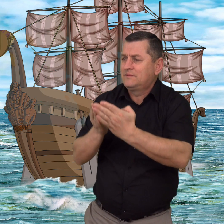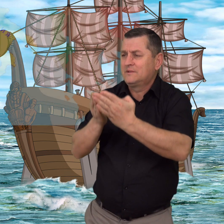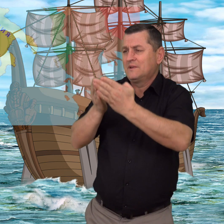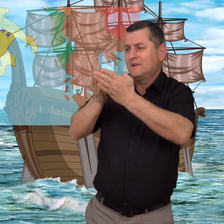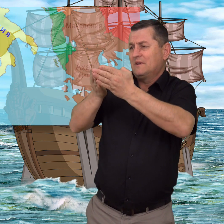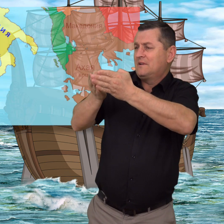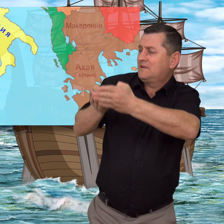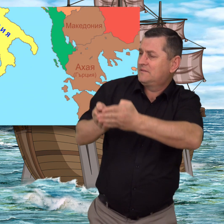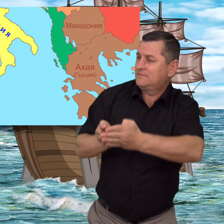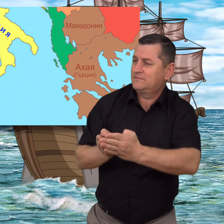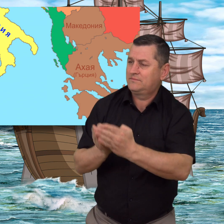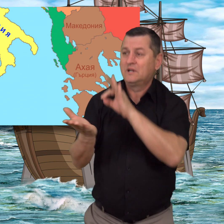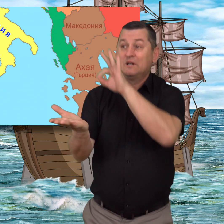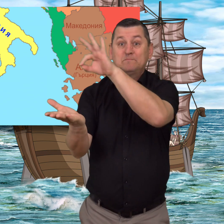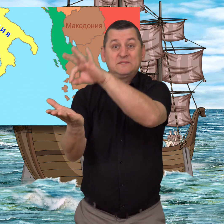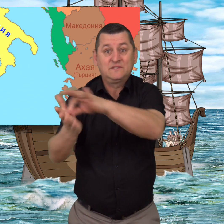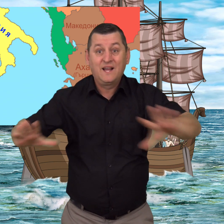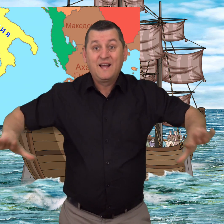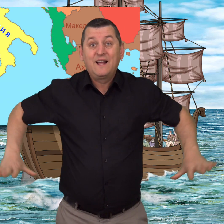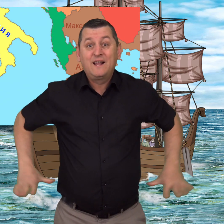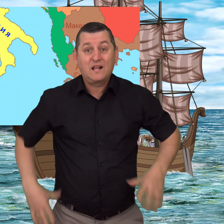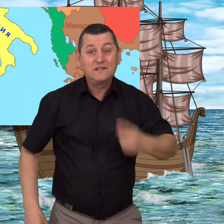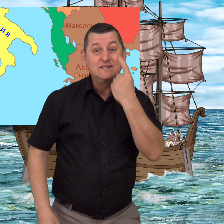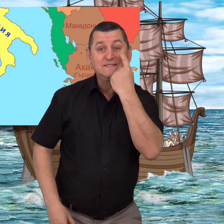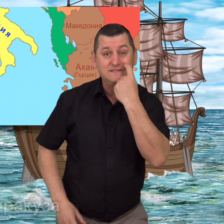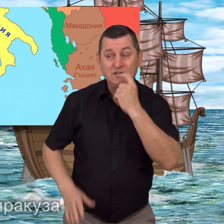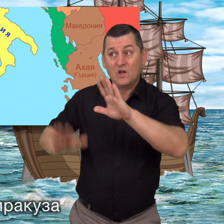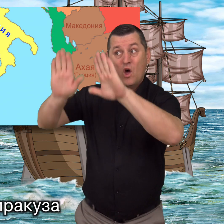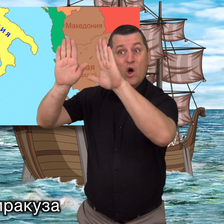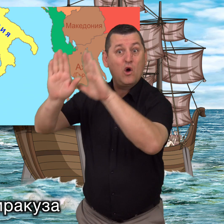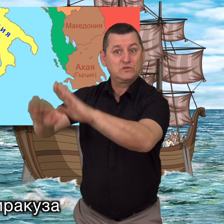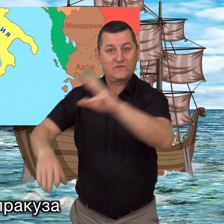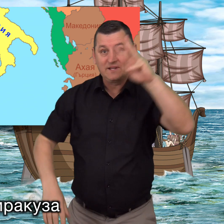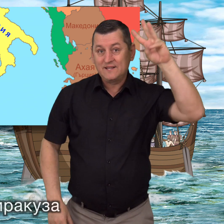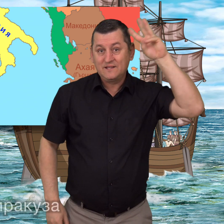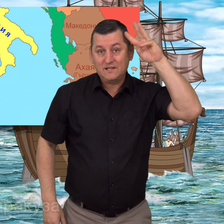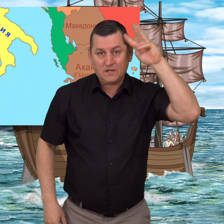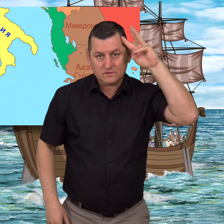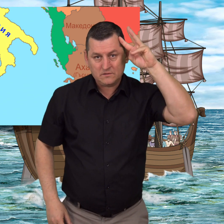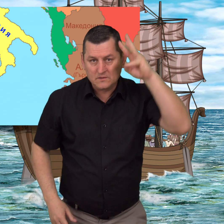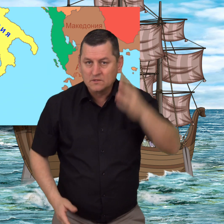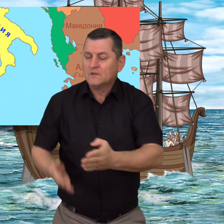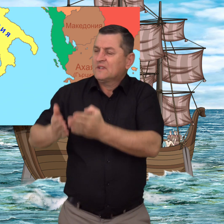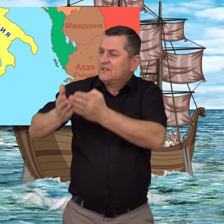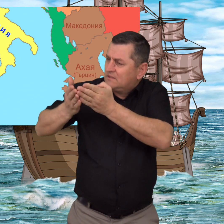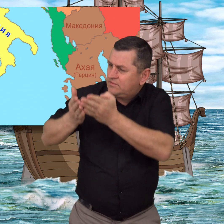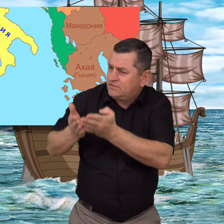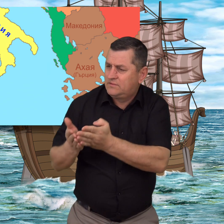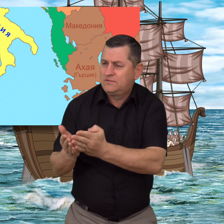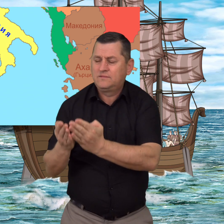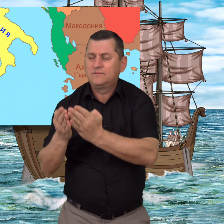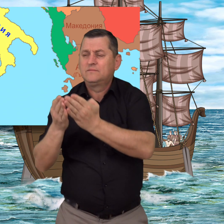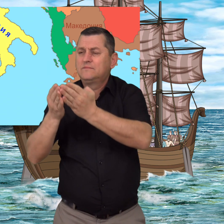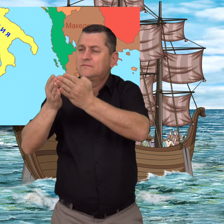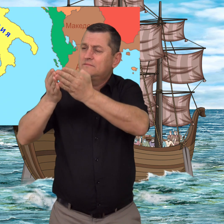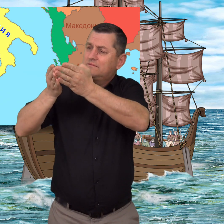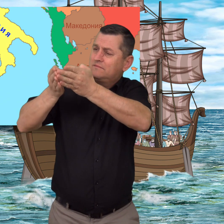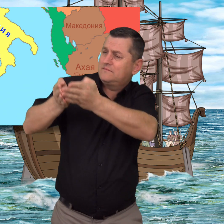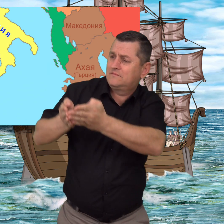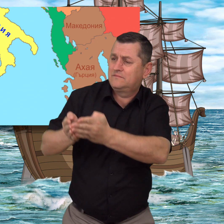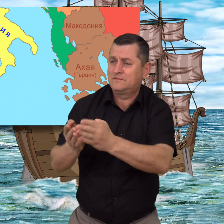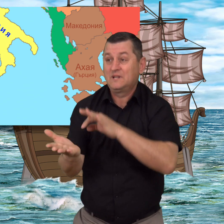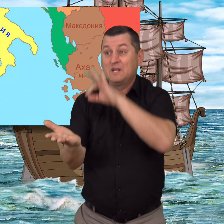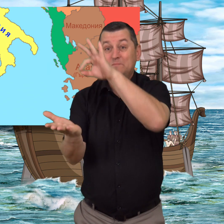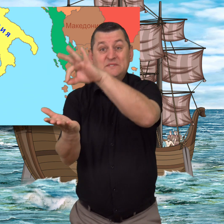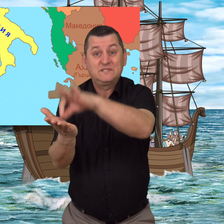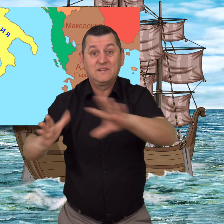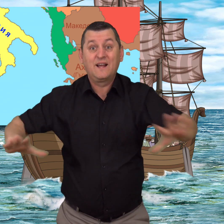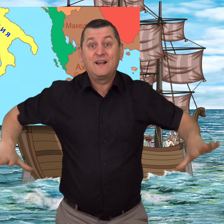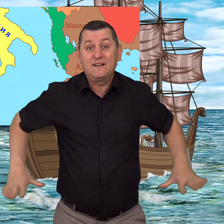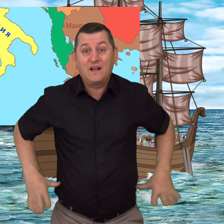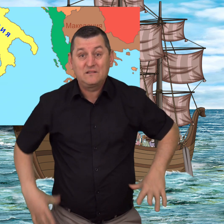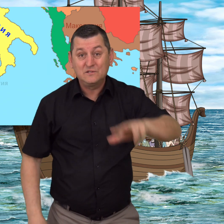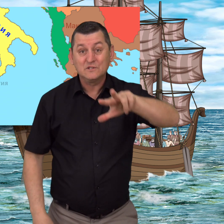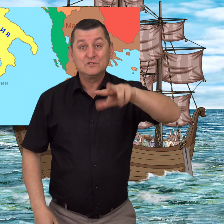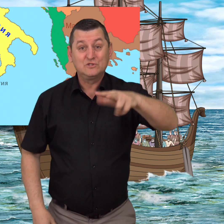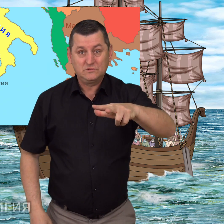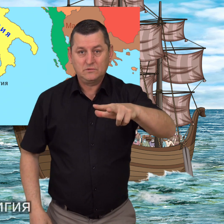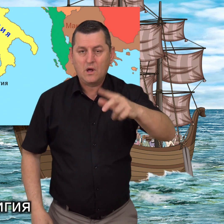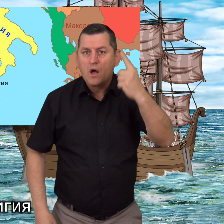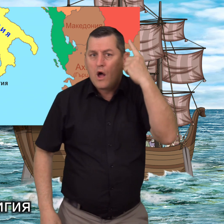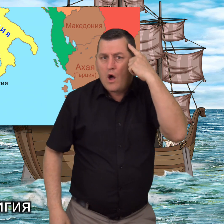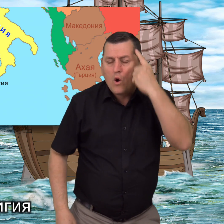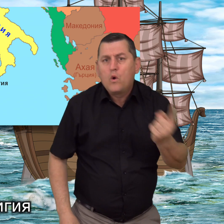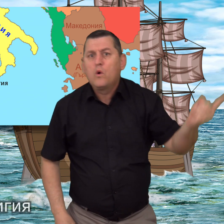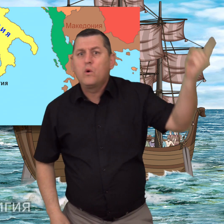Putting in at Syracuse, we stayed there three days.